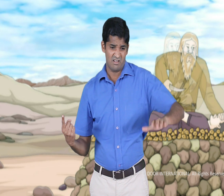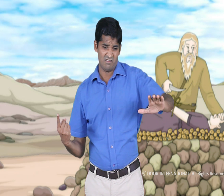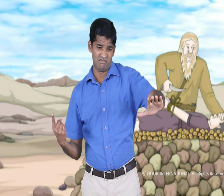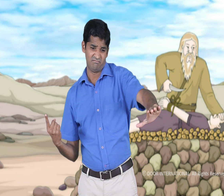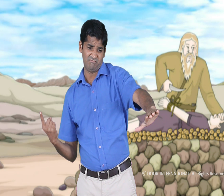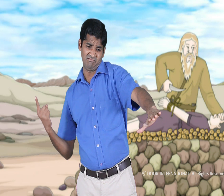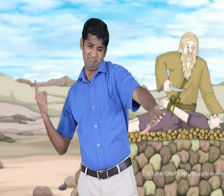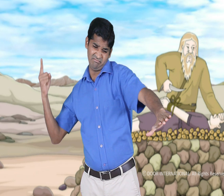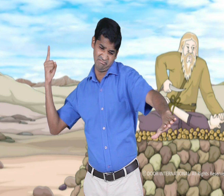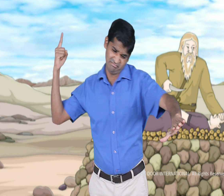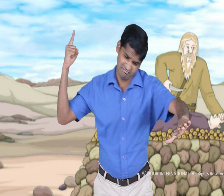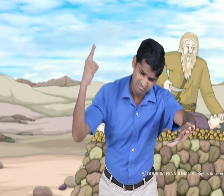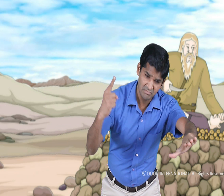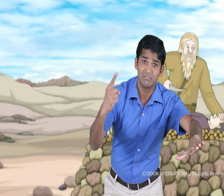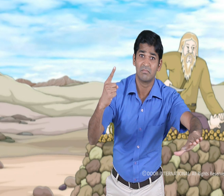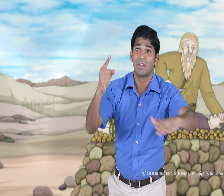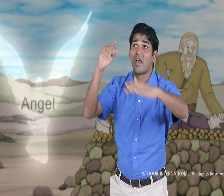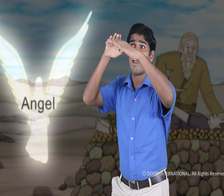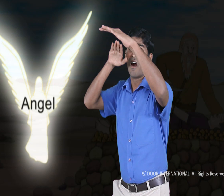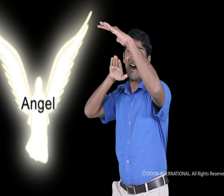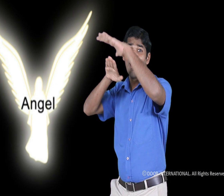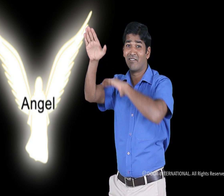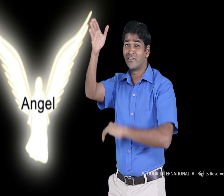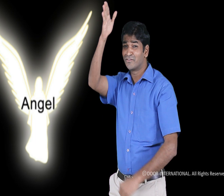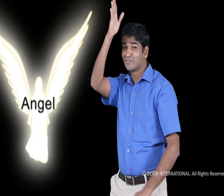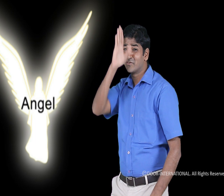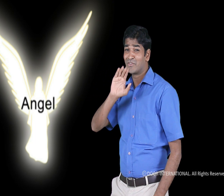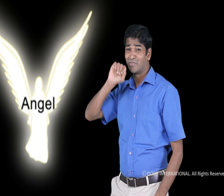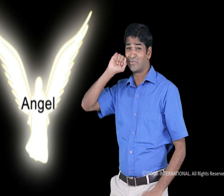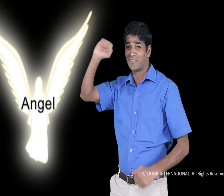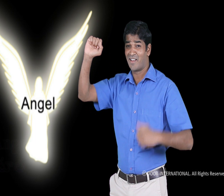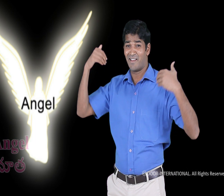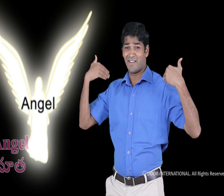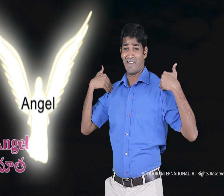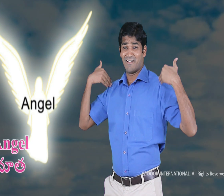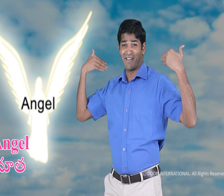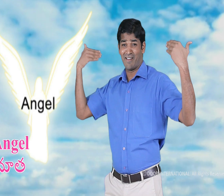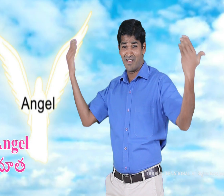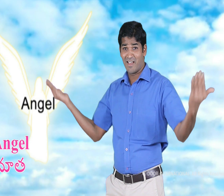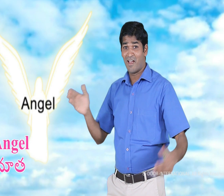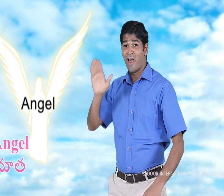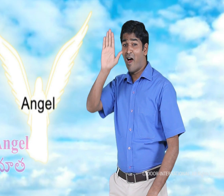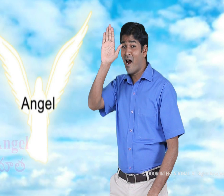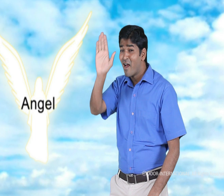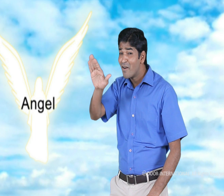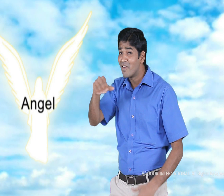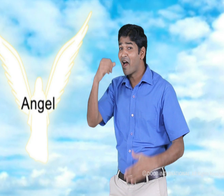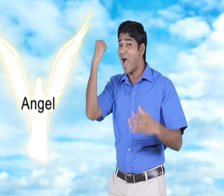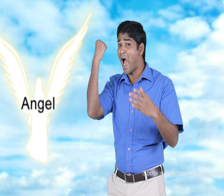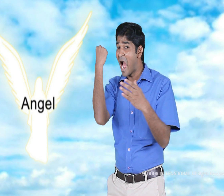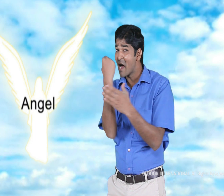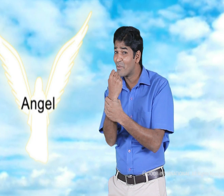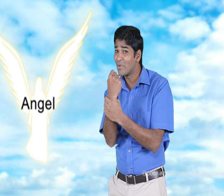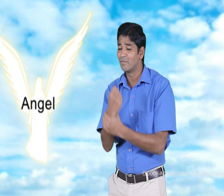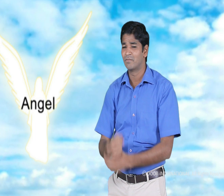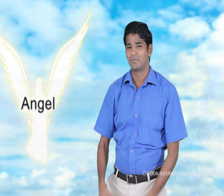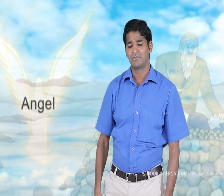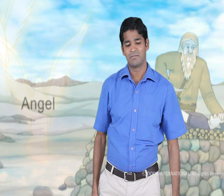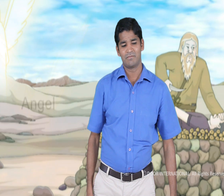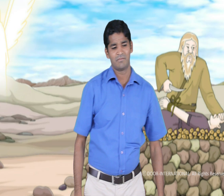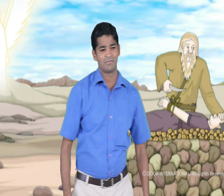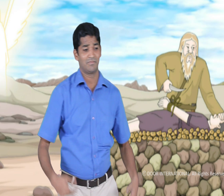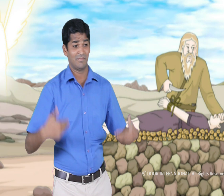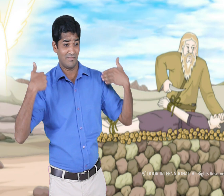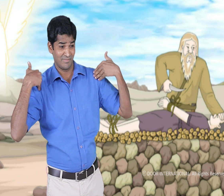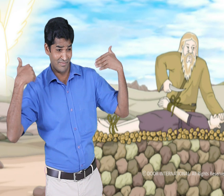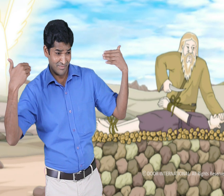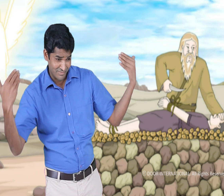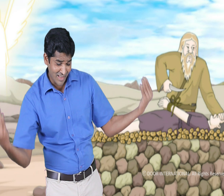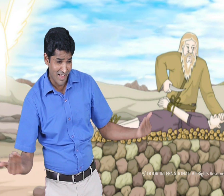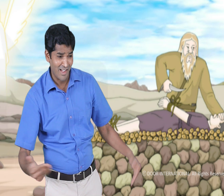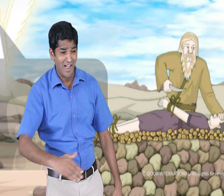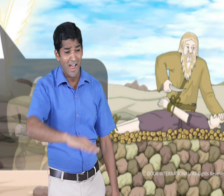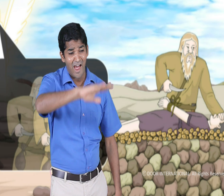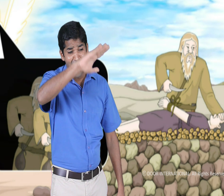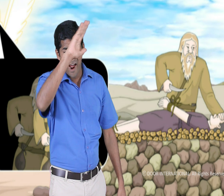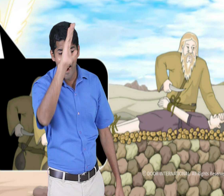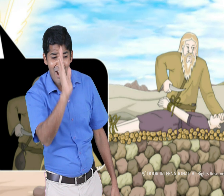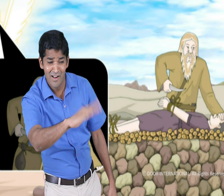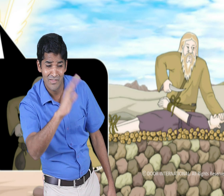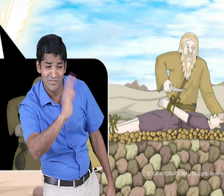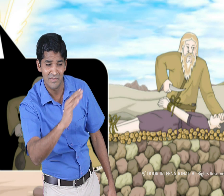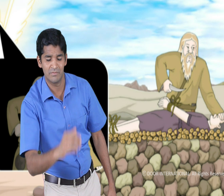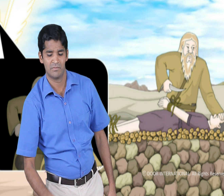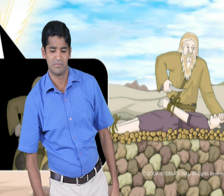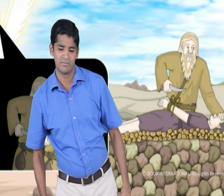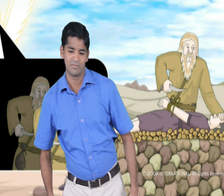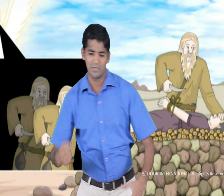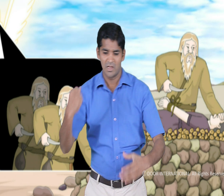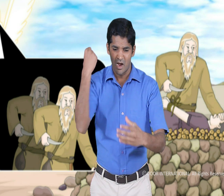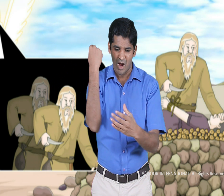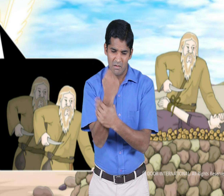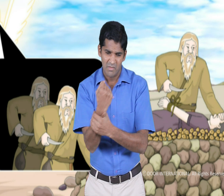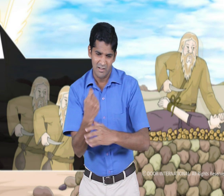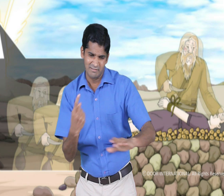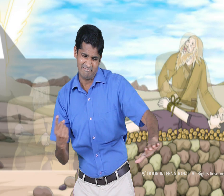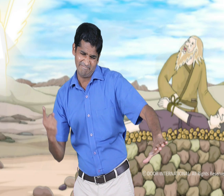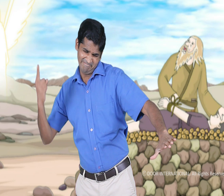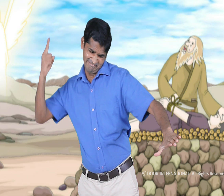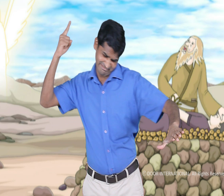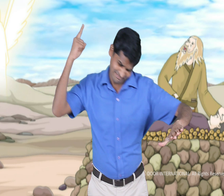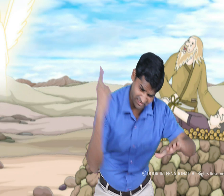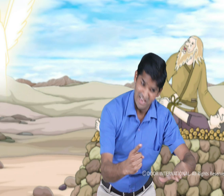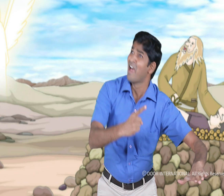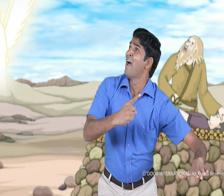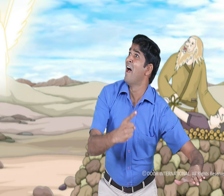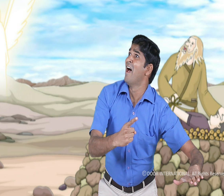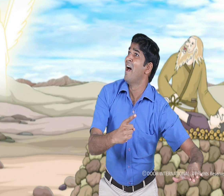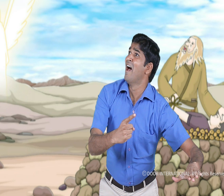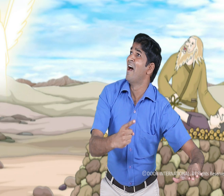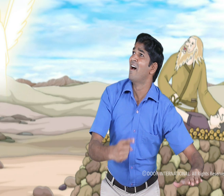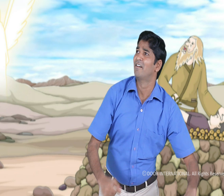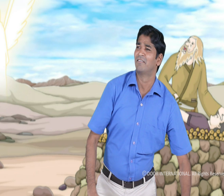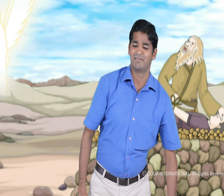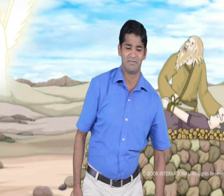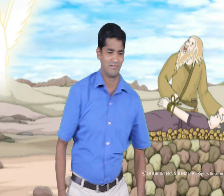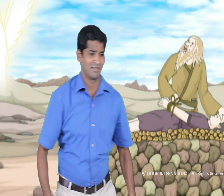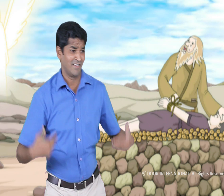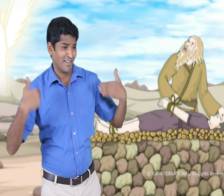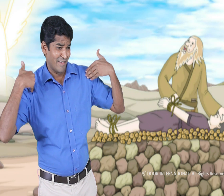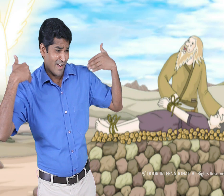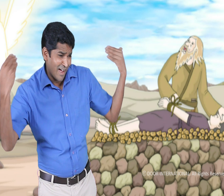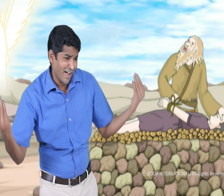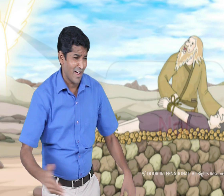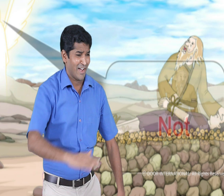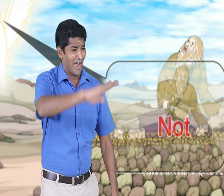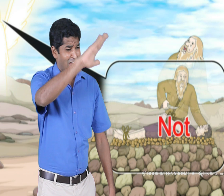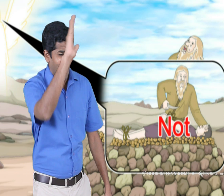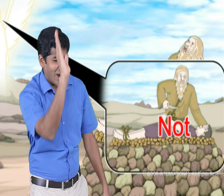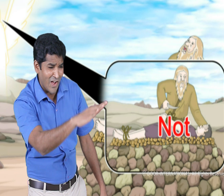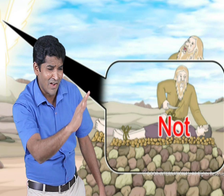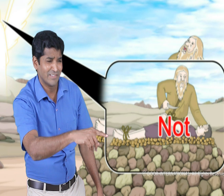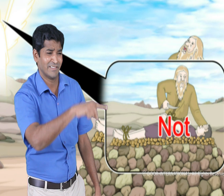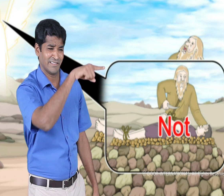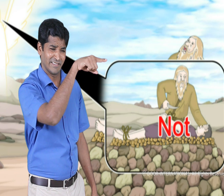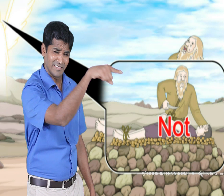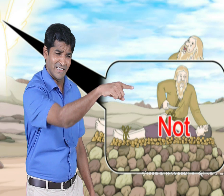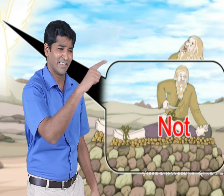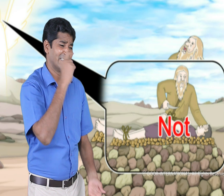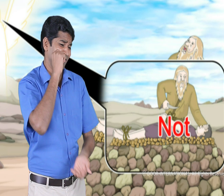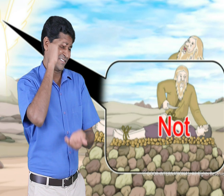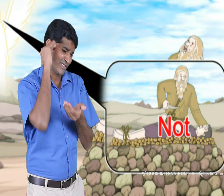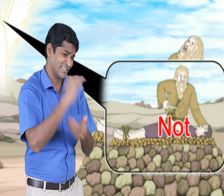Just then the angel of the LORD called out to him from heaven, “Abraham, Abraham!” “Here I am,” he replied.